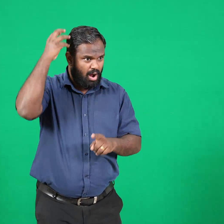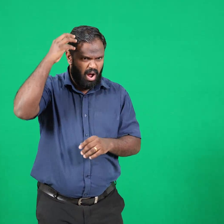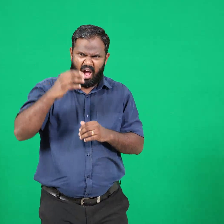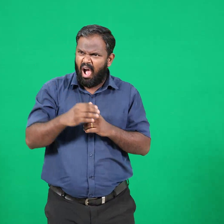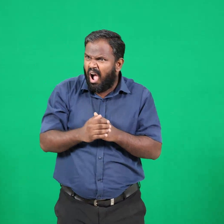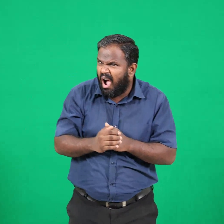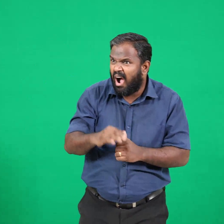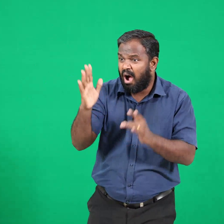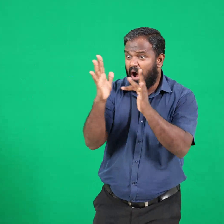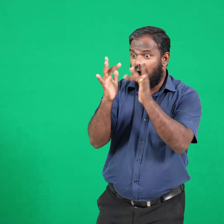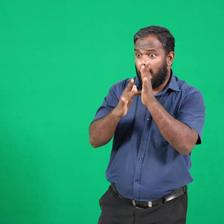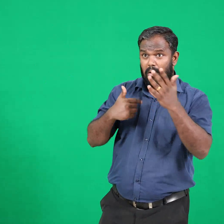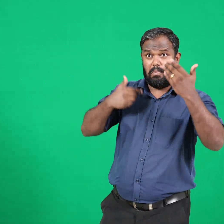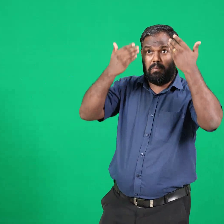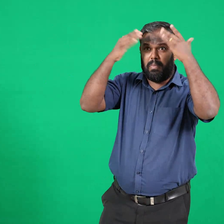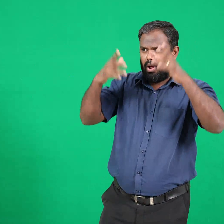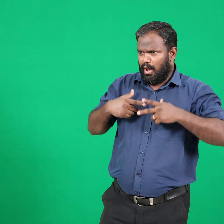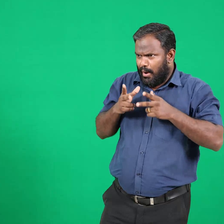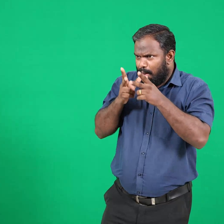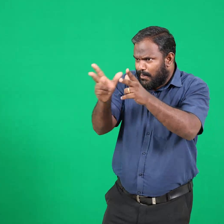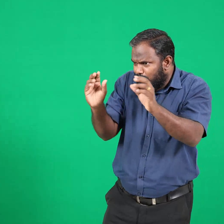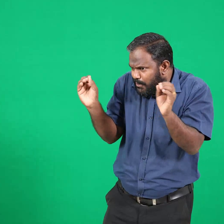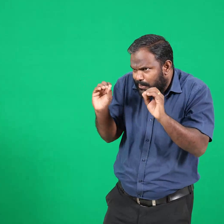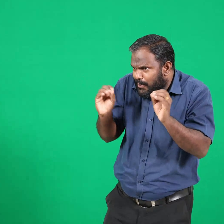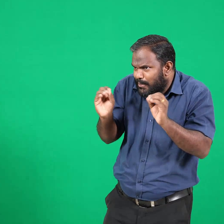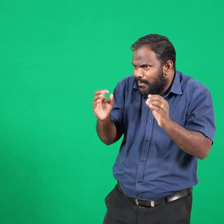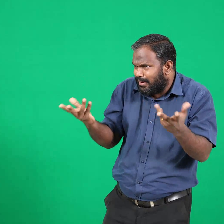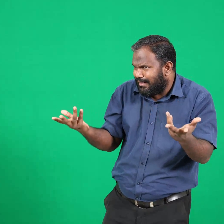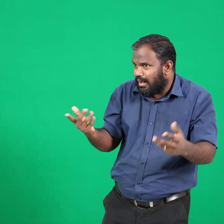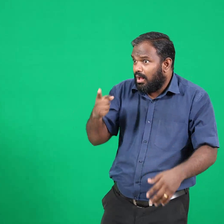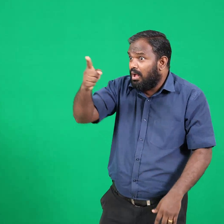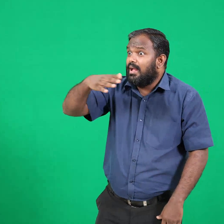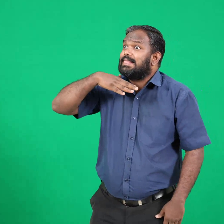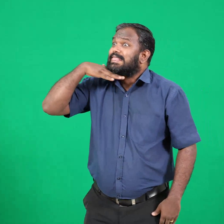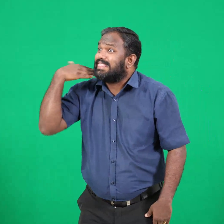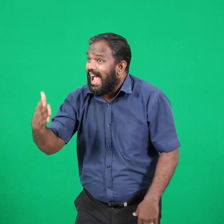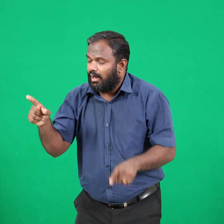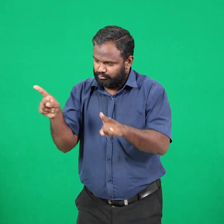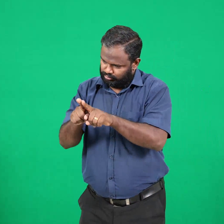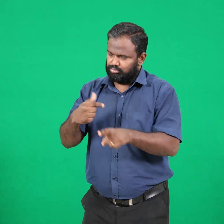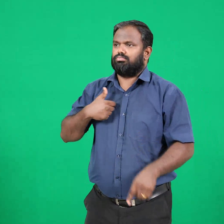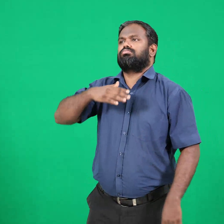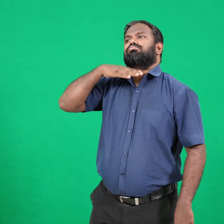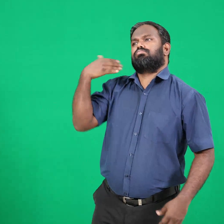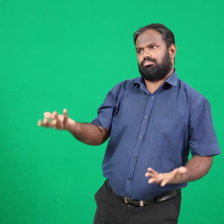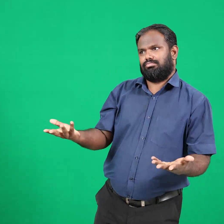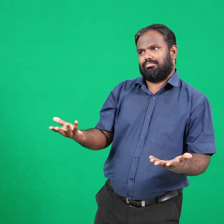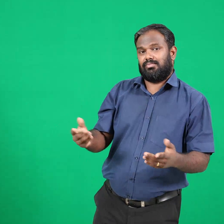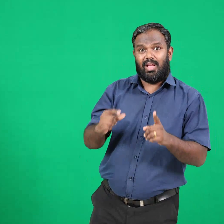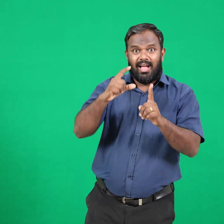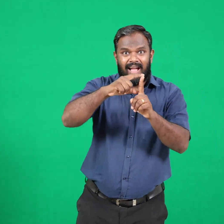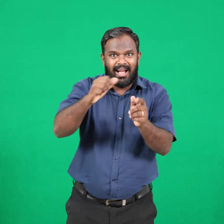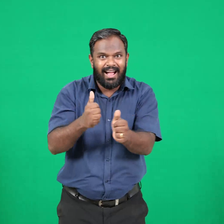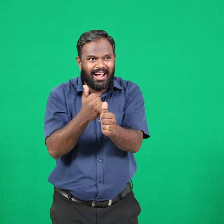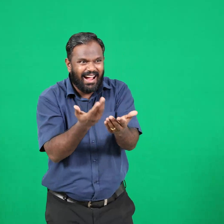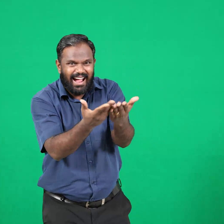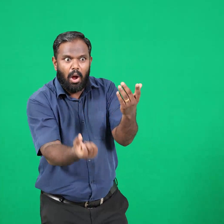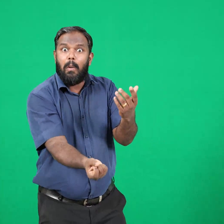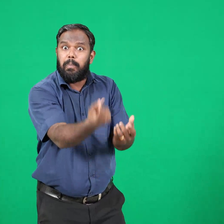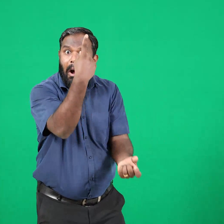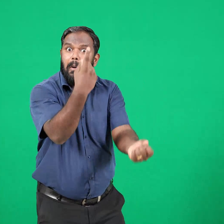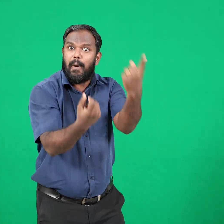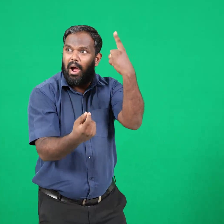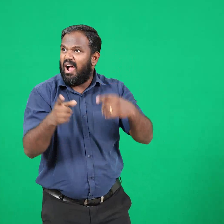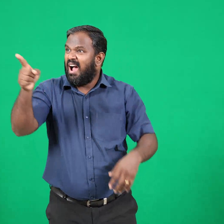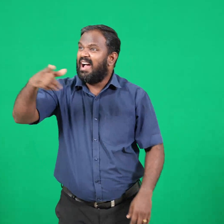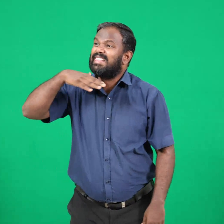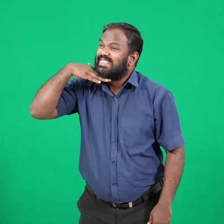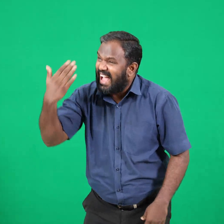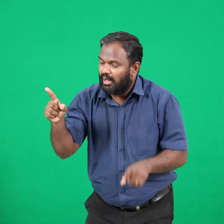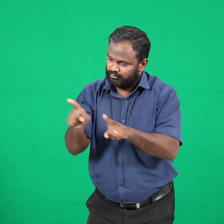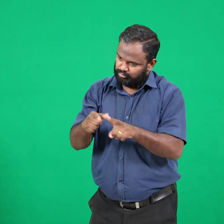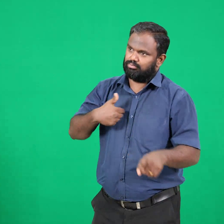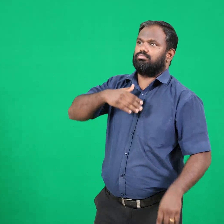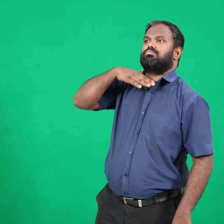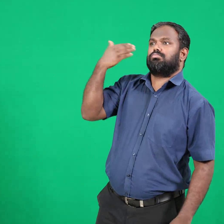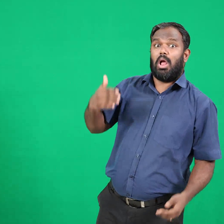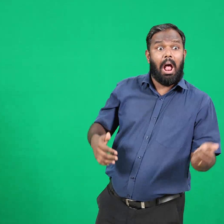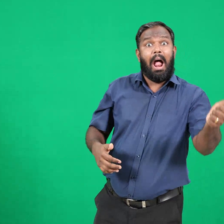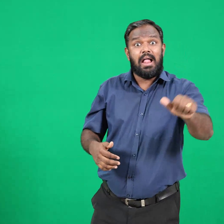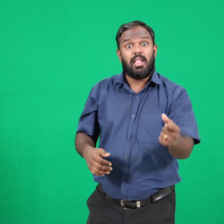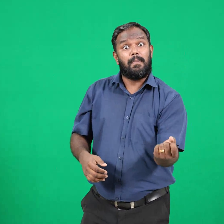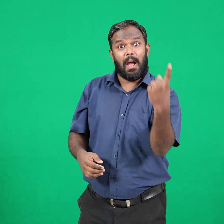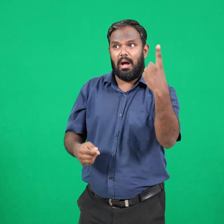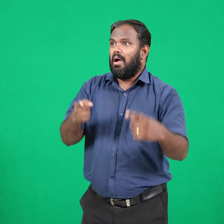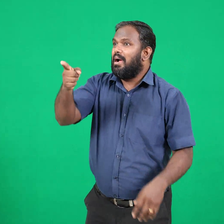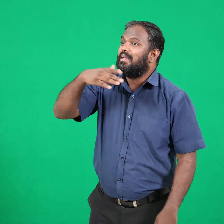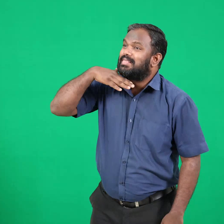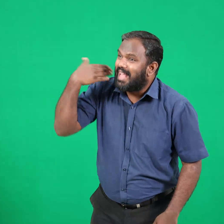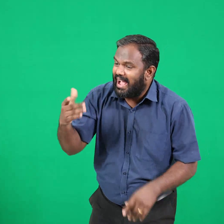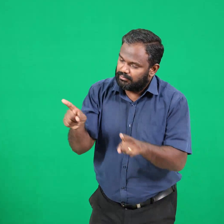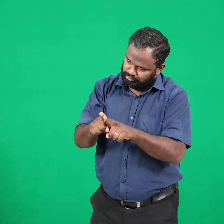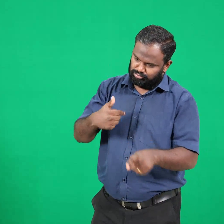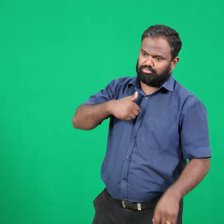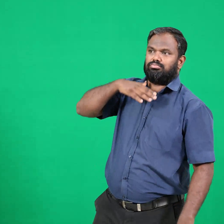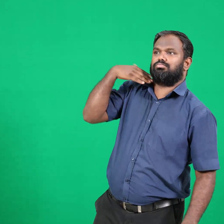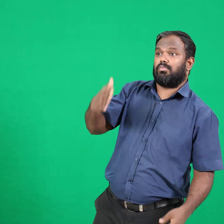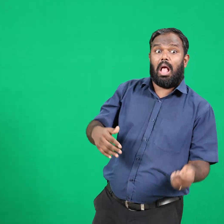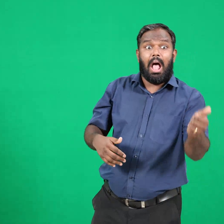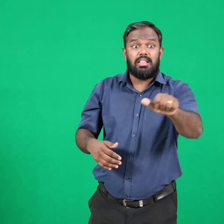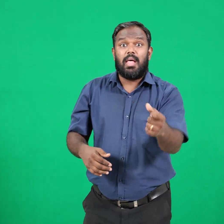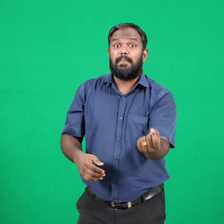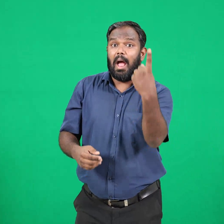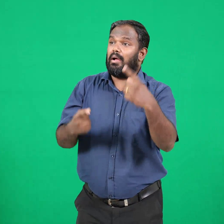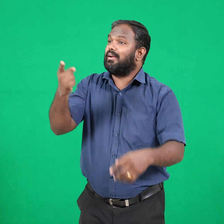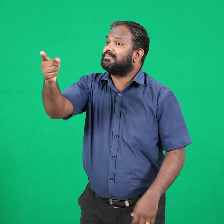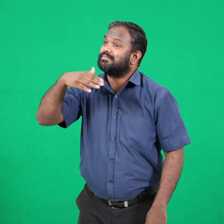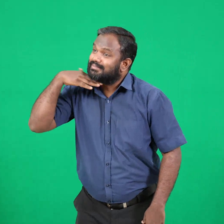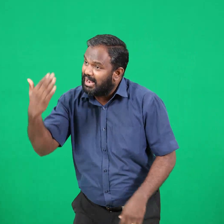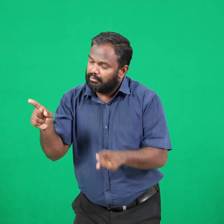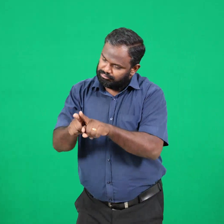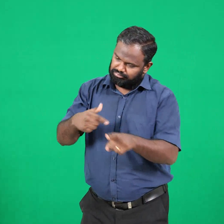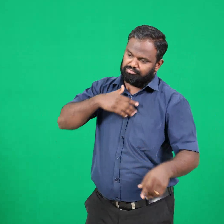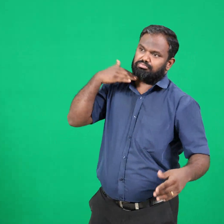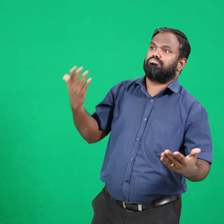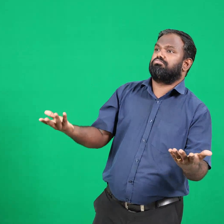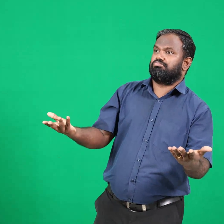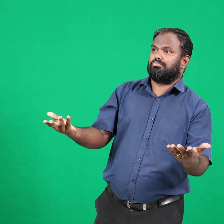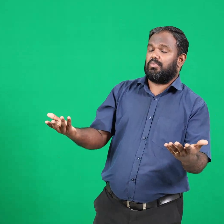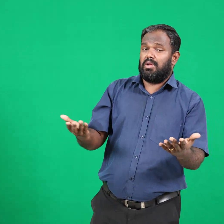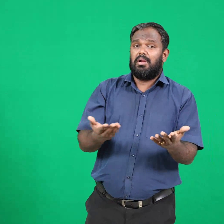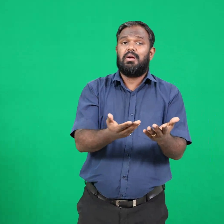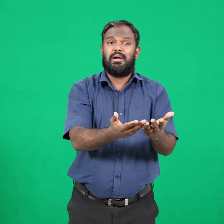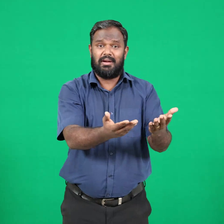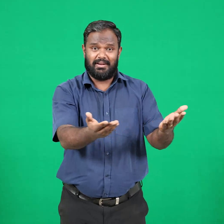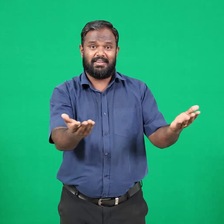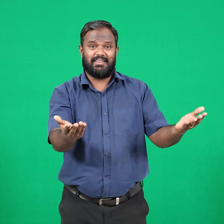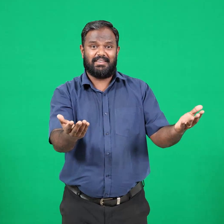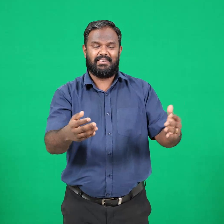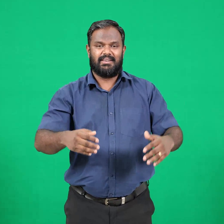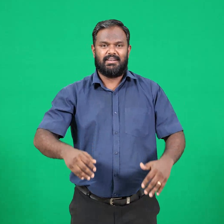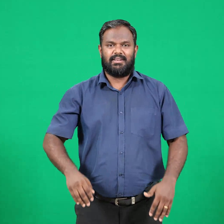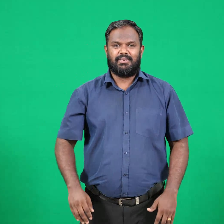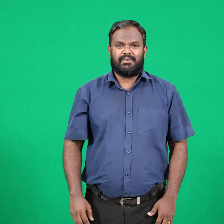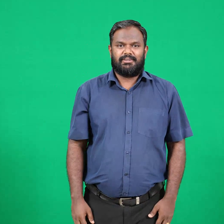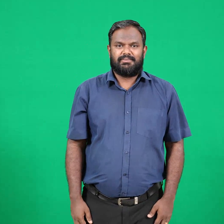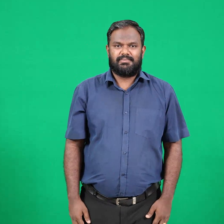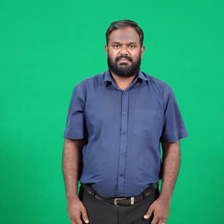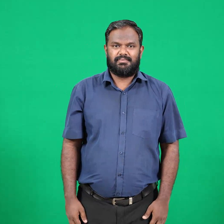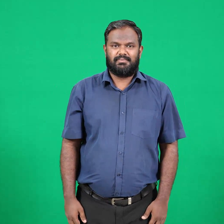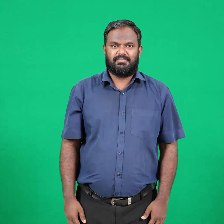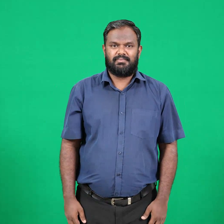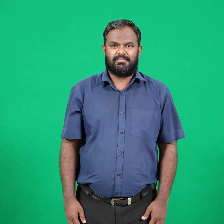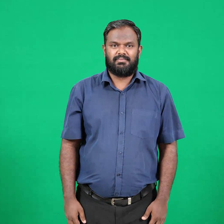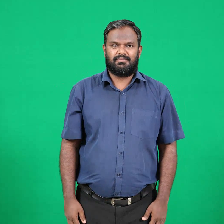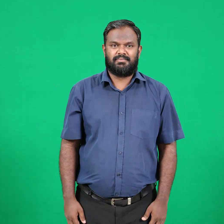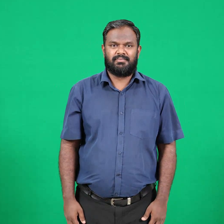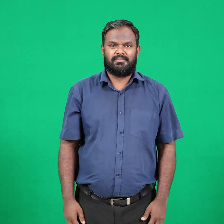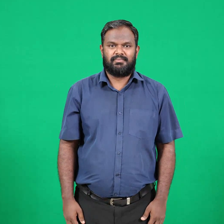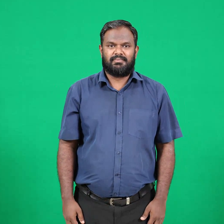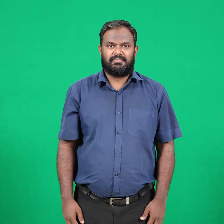Peter replied, "Even if I have to die with You, I will never deny You." And all the other disciples said the same thing.